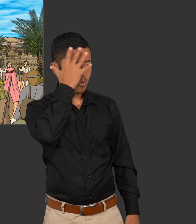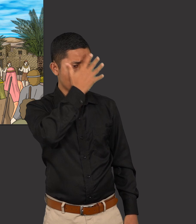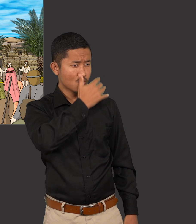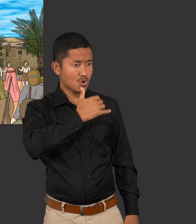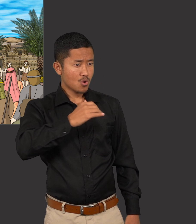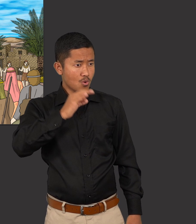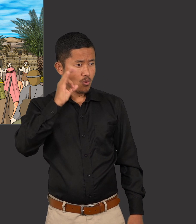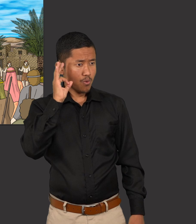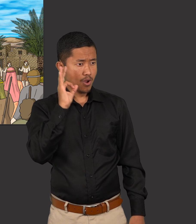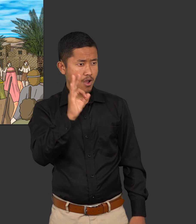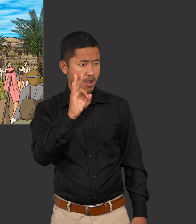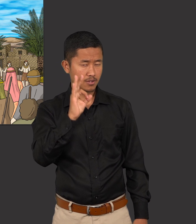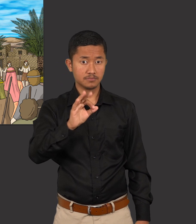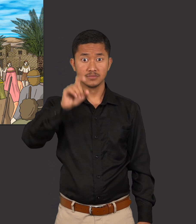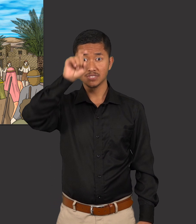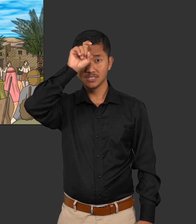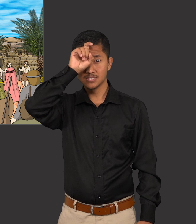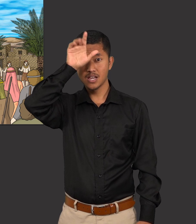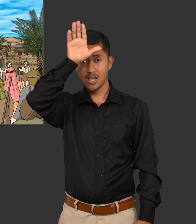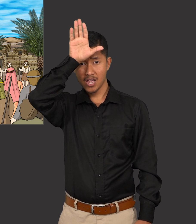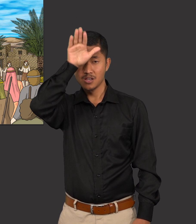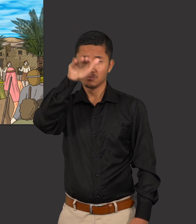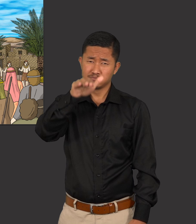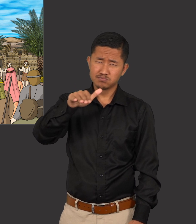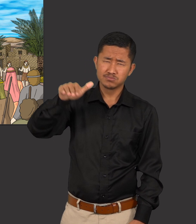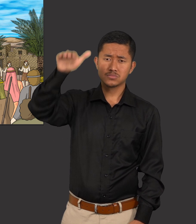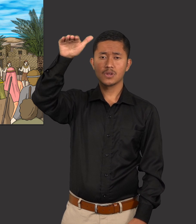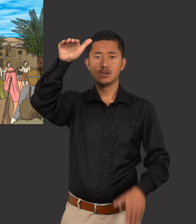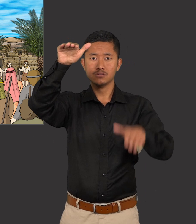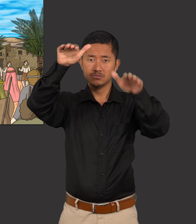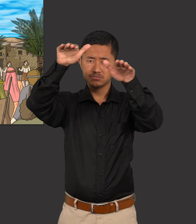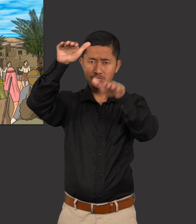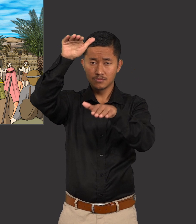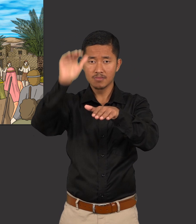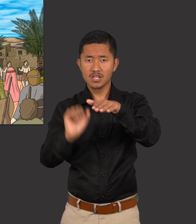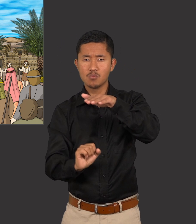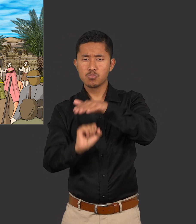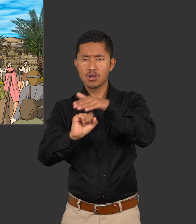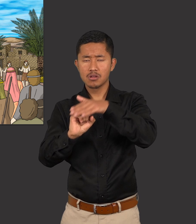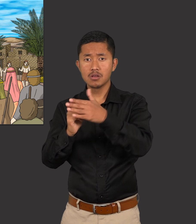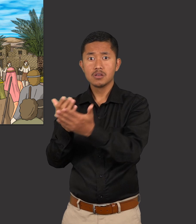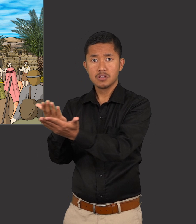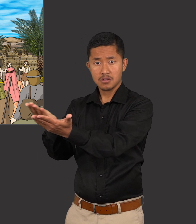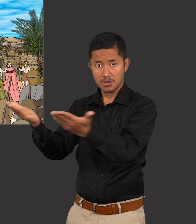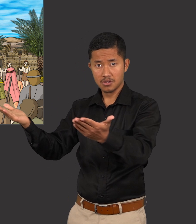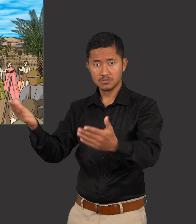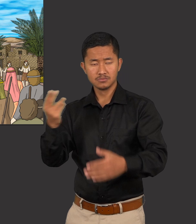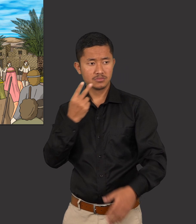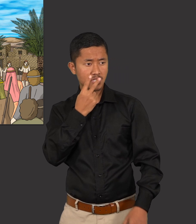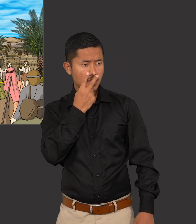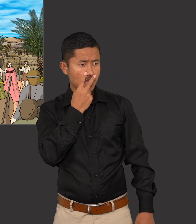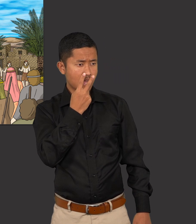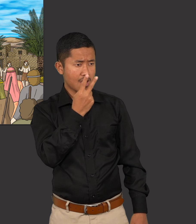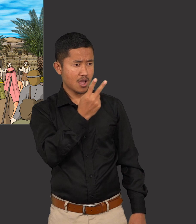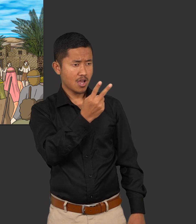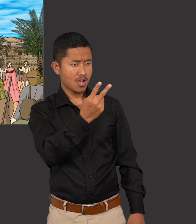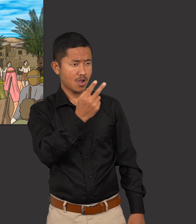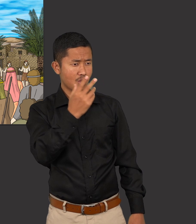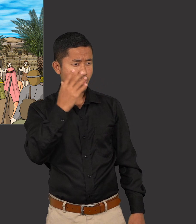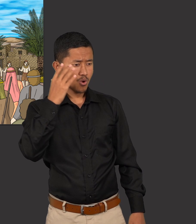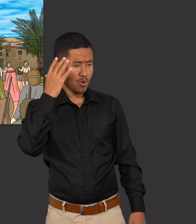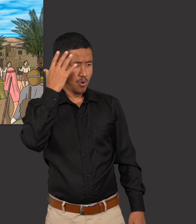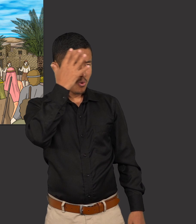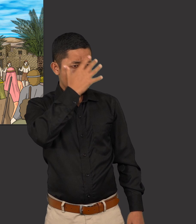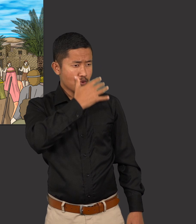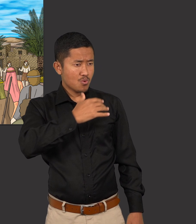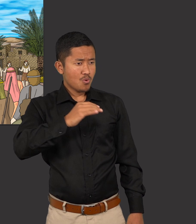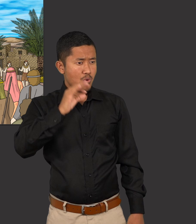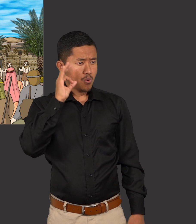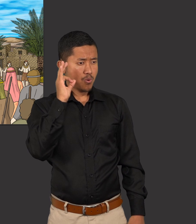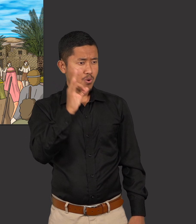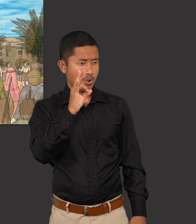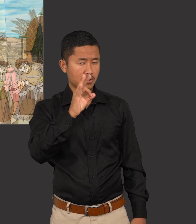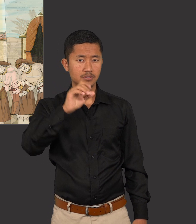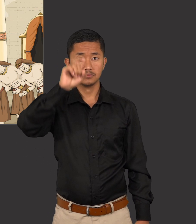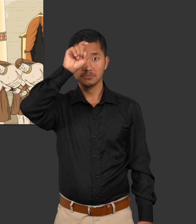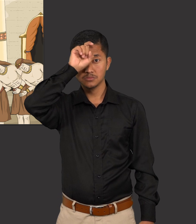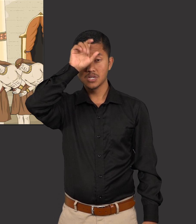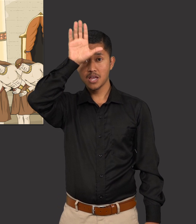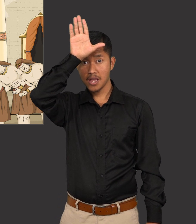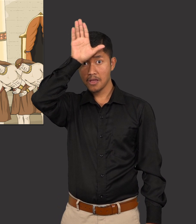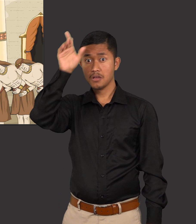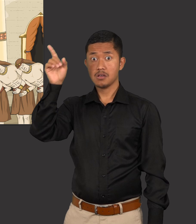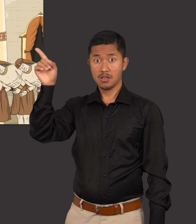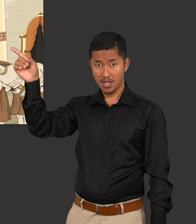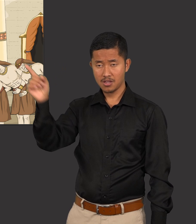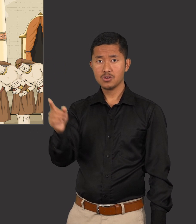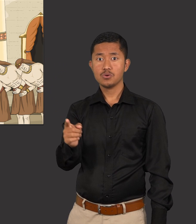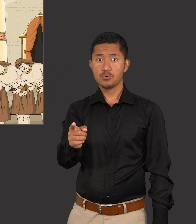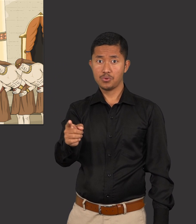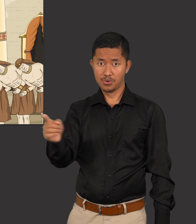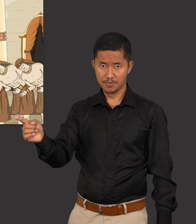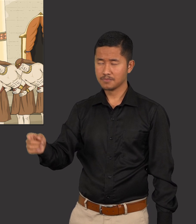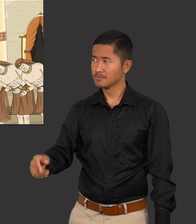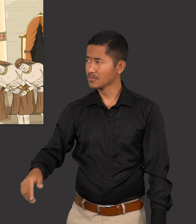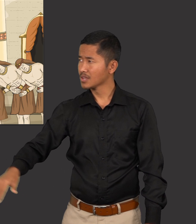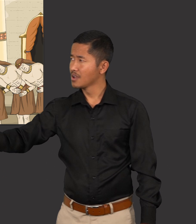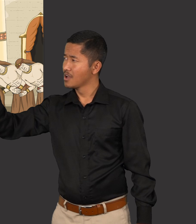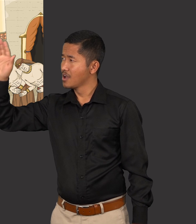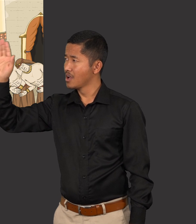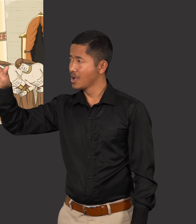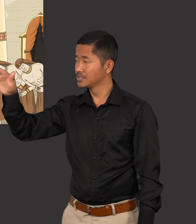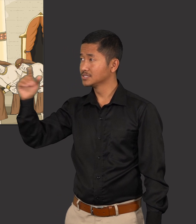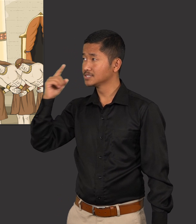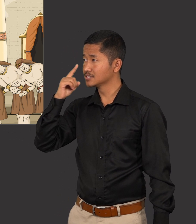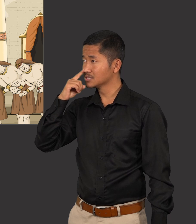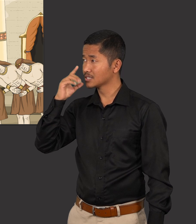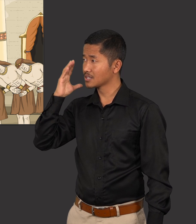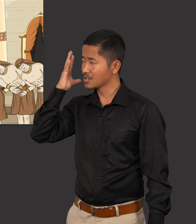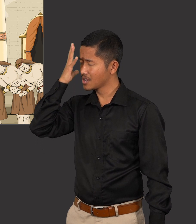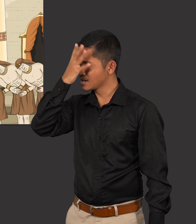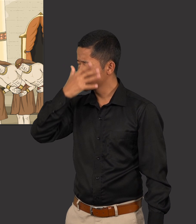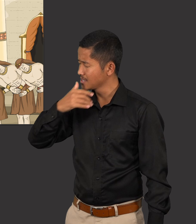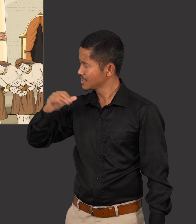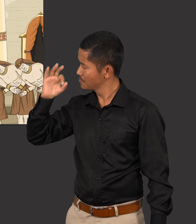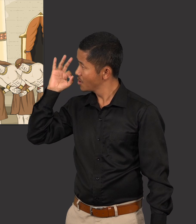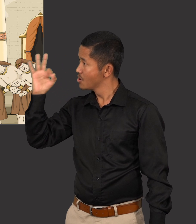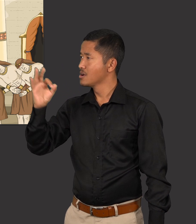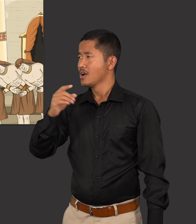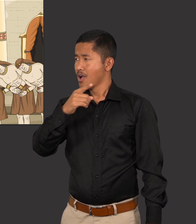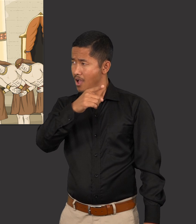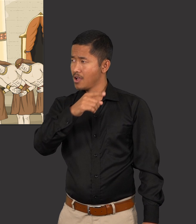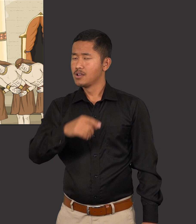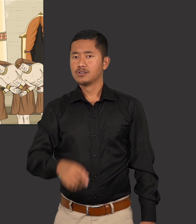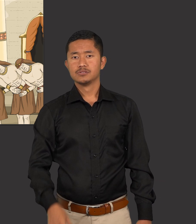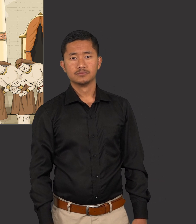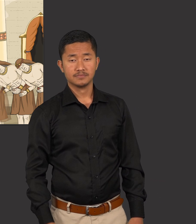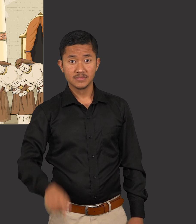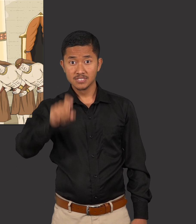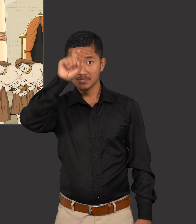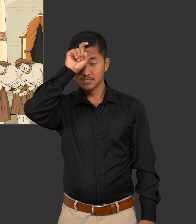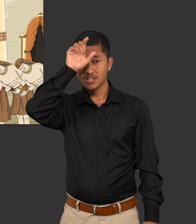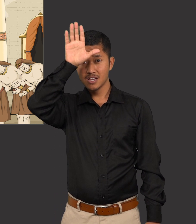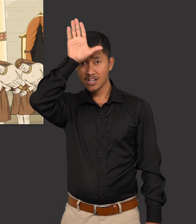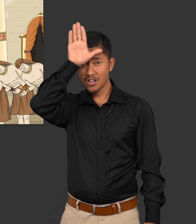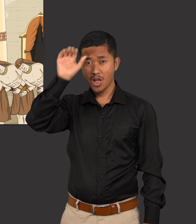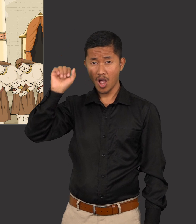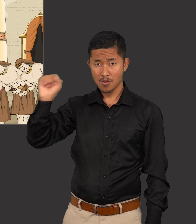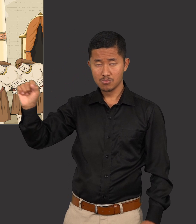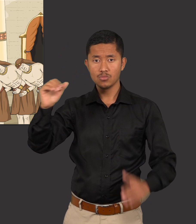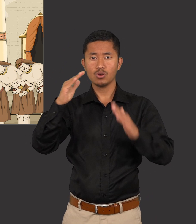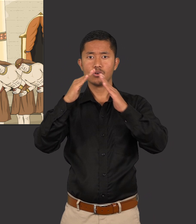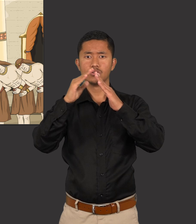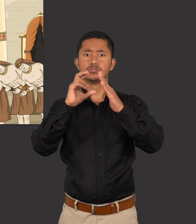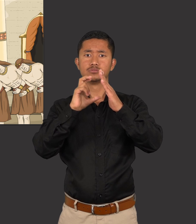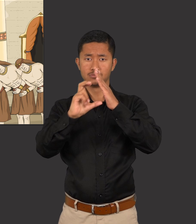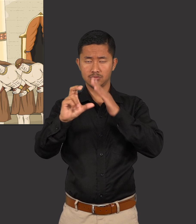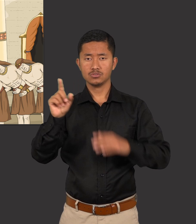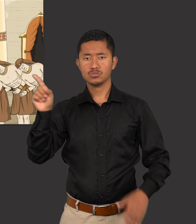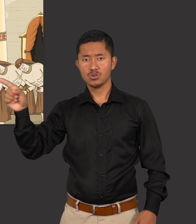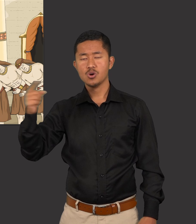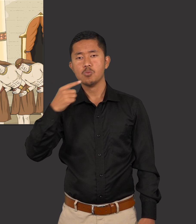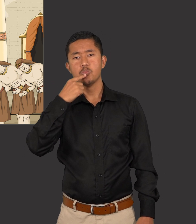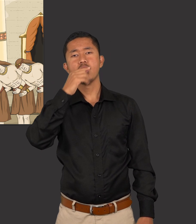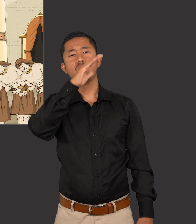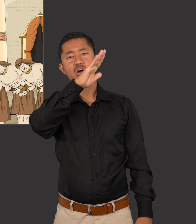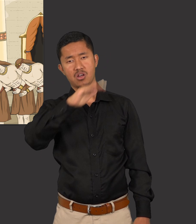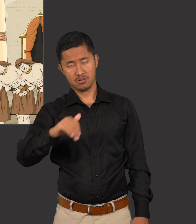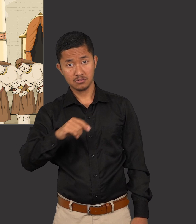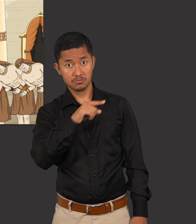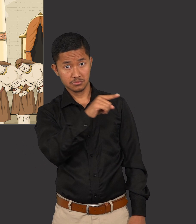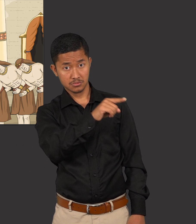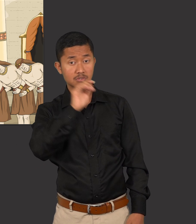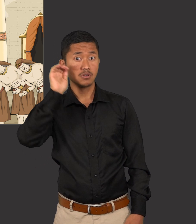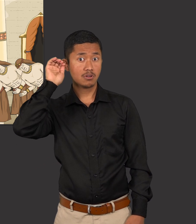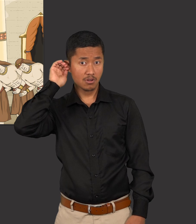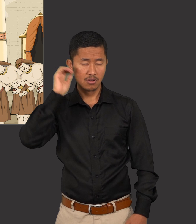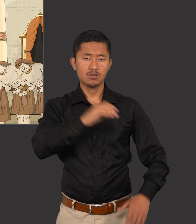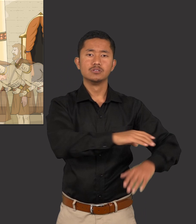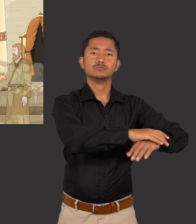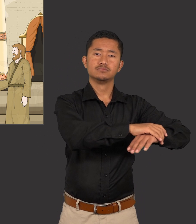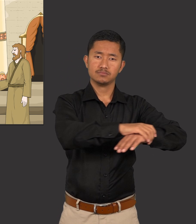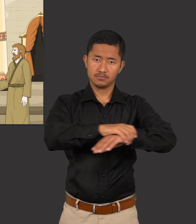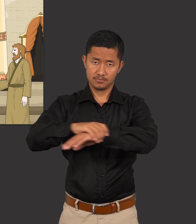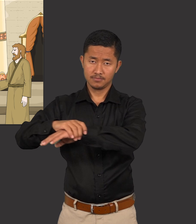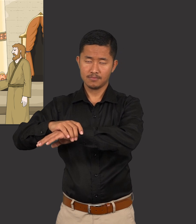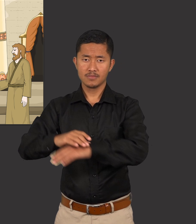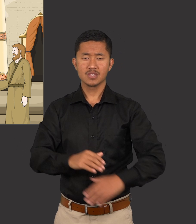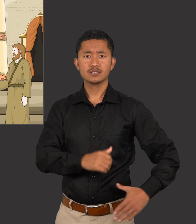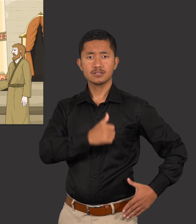When Pharaoh’s officials saw Sarai, they commended her to him, and she was taken into the palace of Pharaoh.